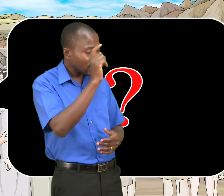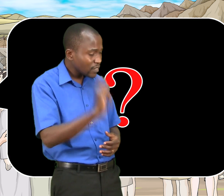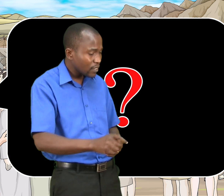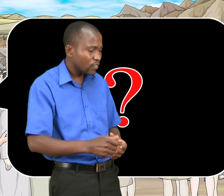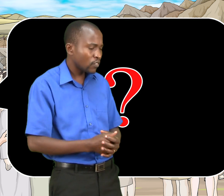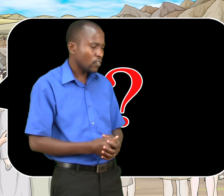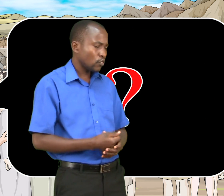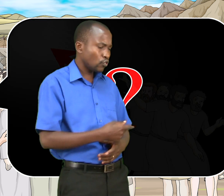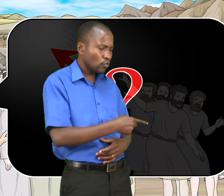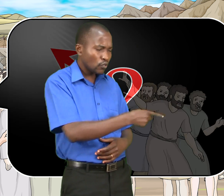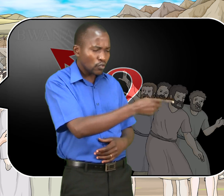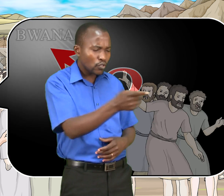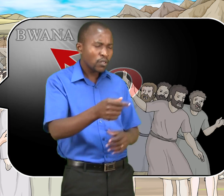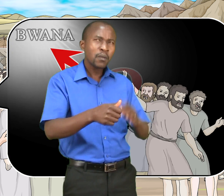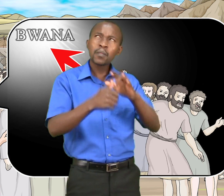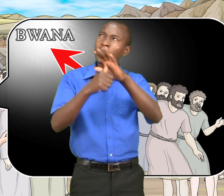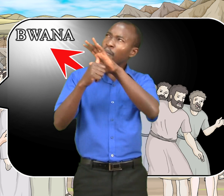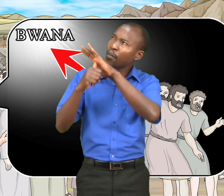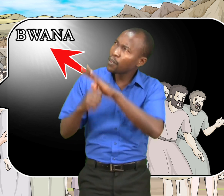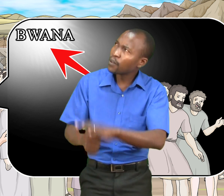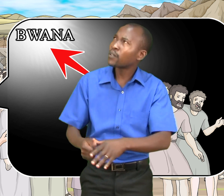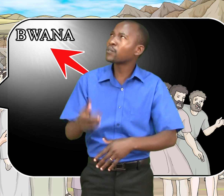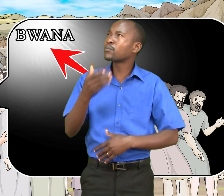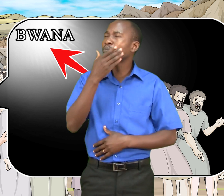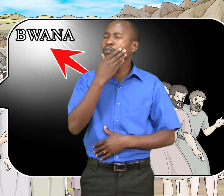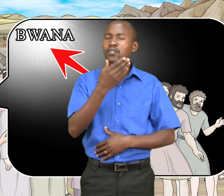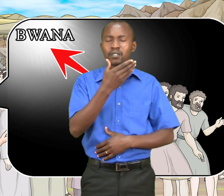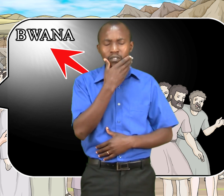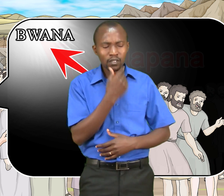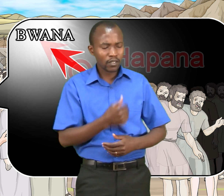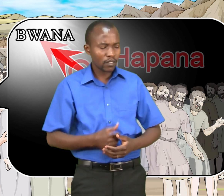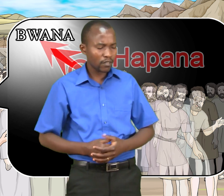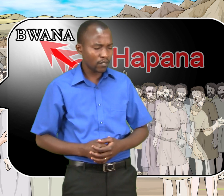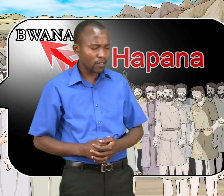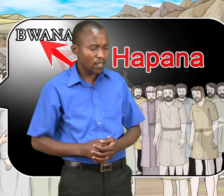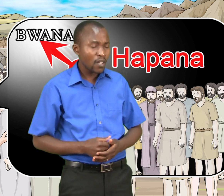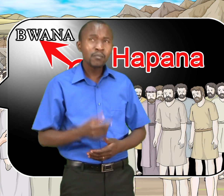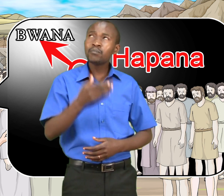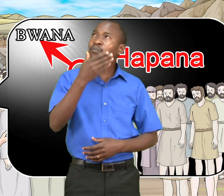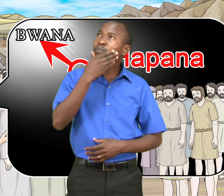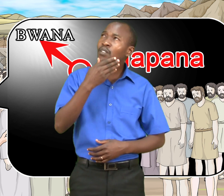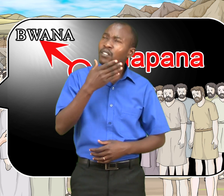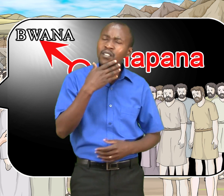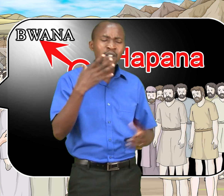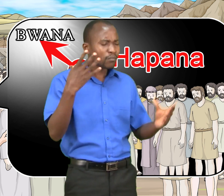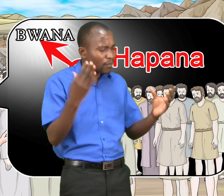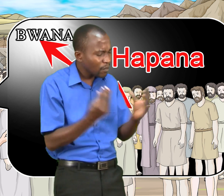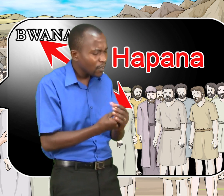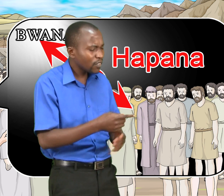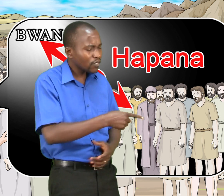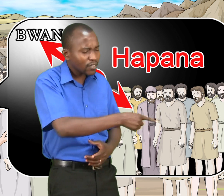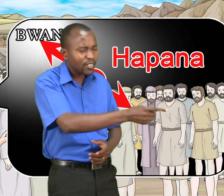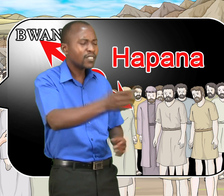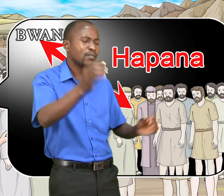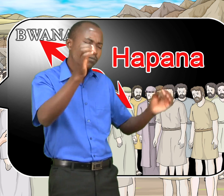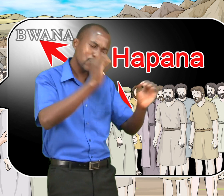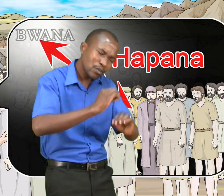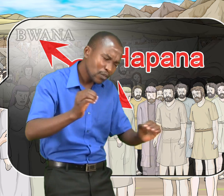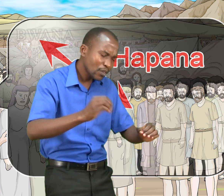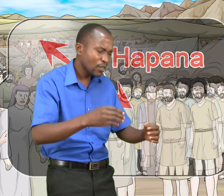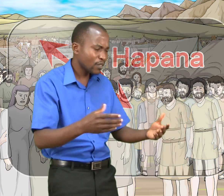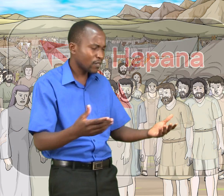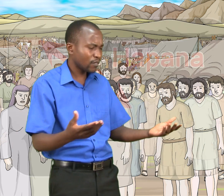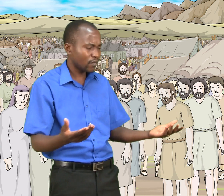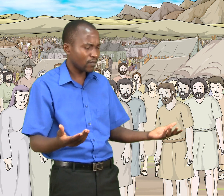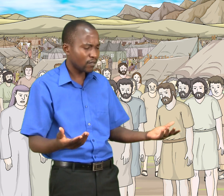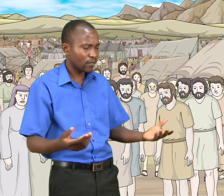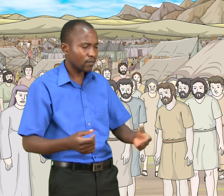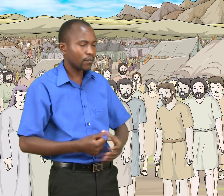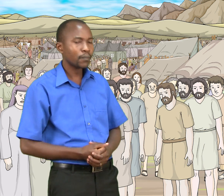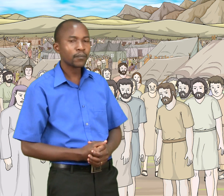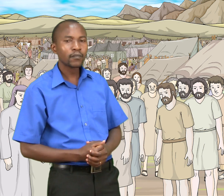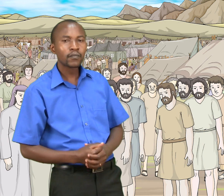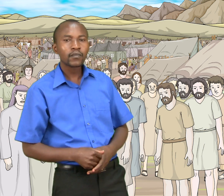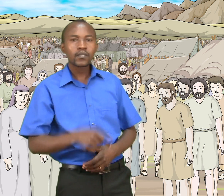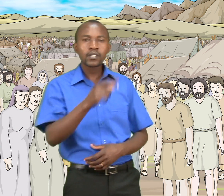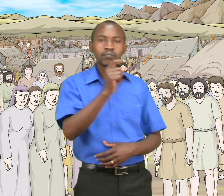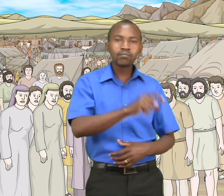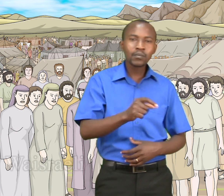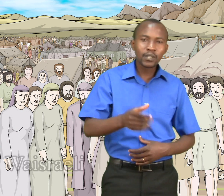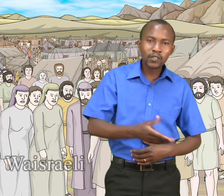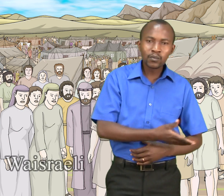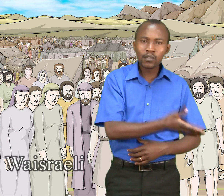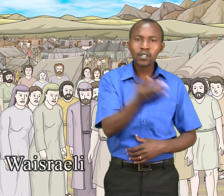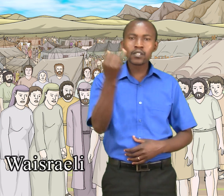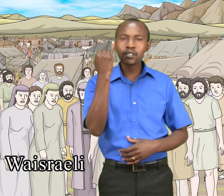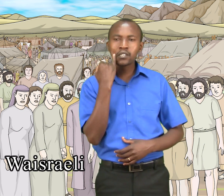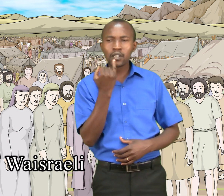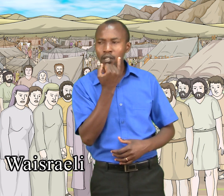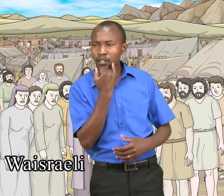Because you have turned away from the LORD, He will not be with you.”